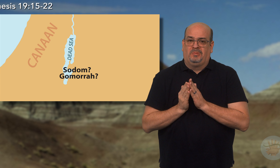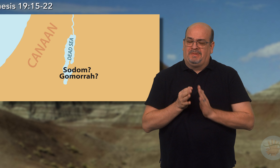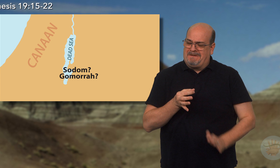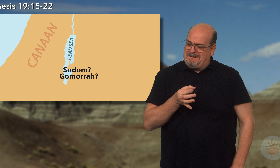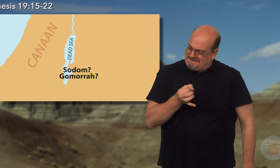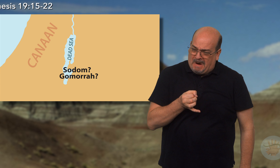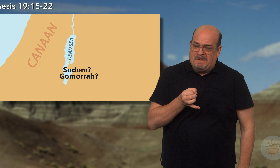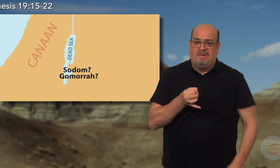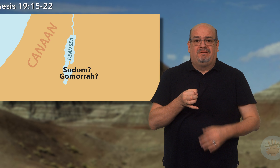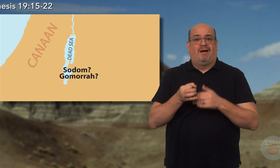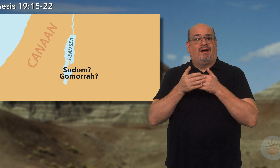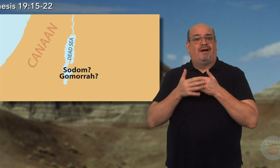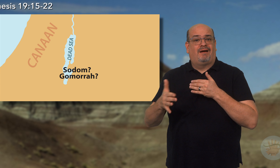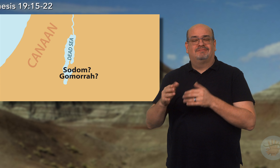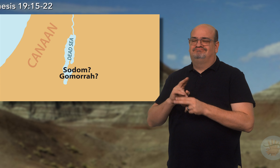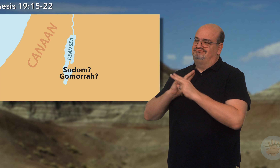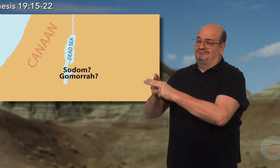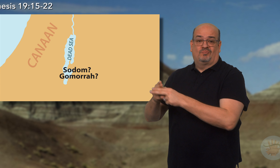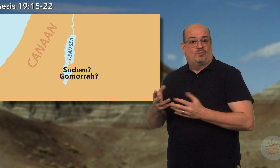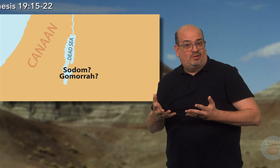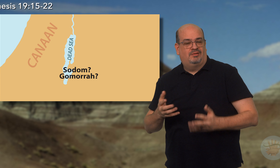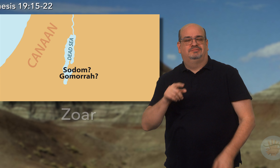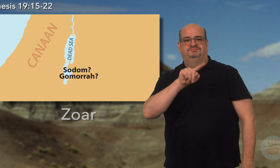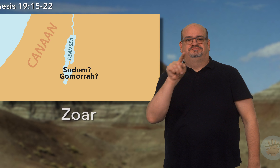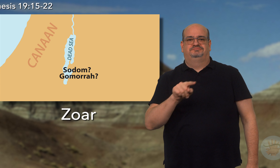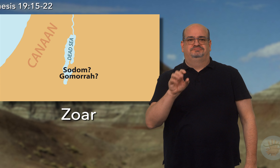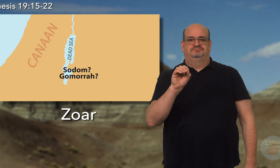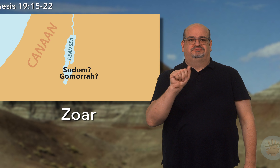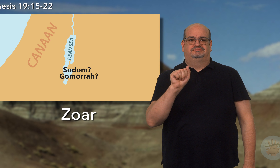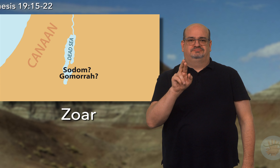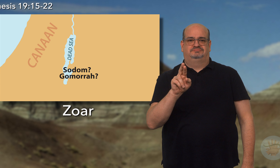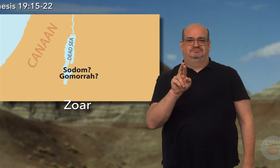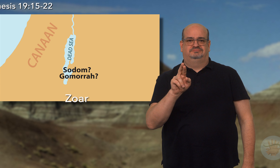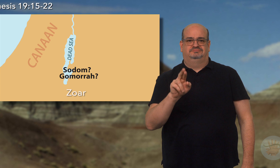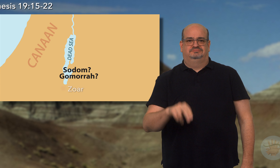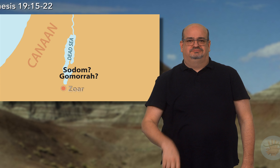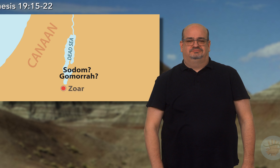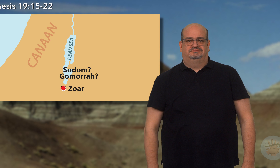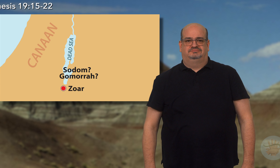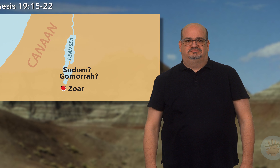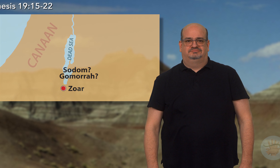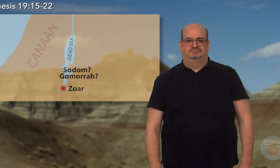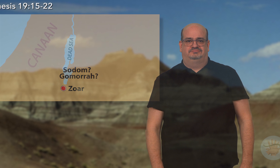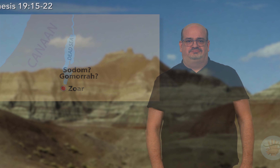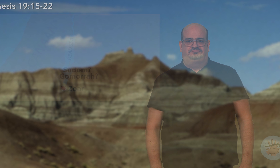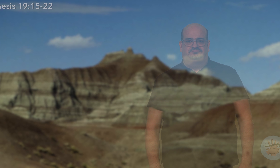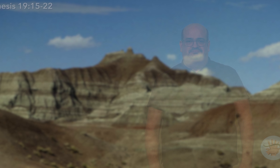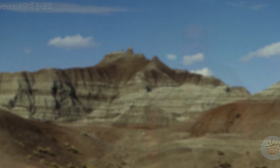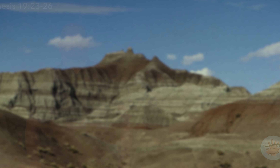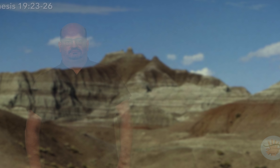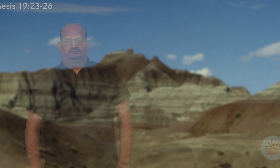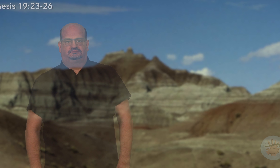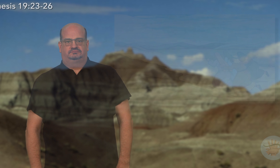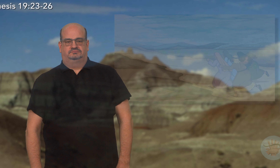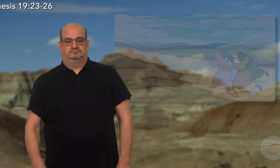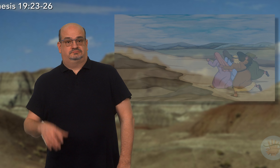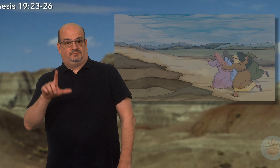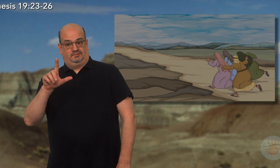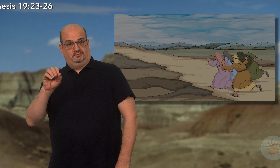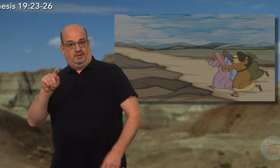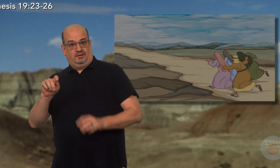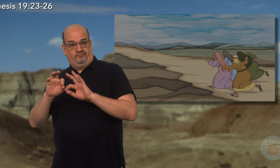That is why the town was called Zoar.